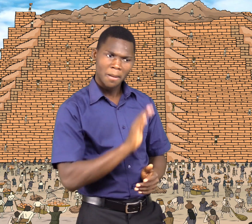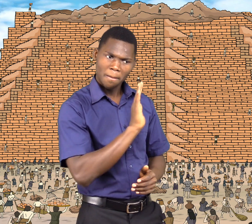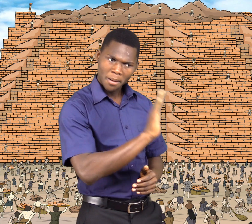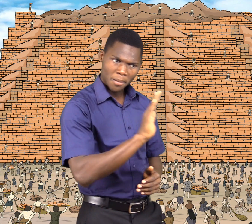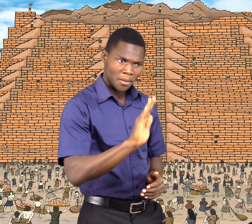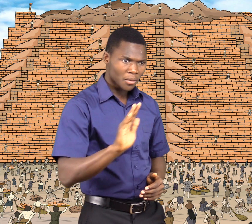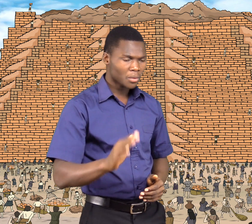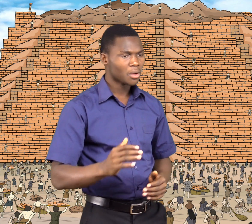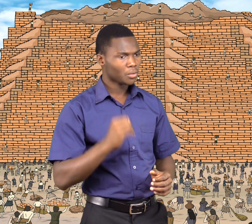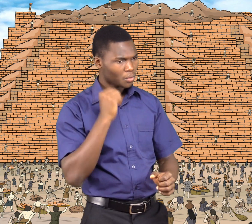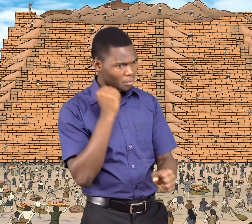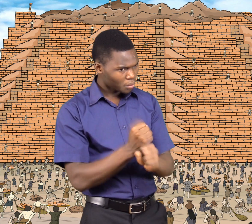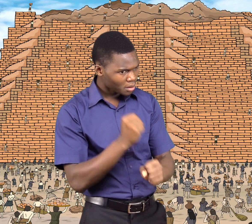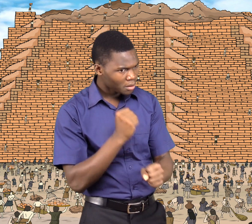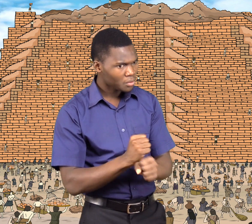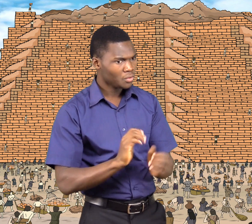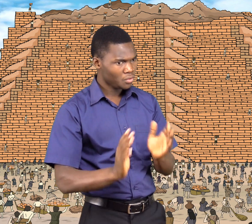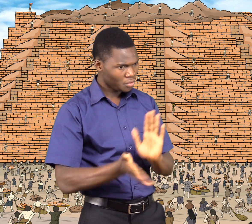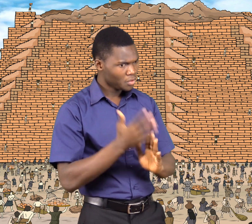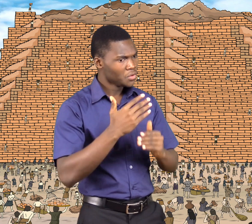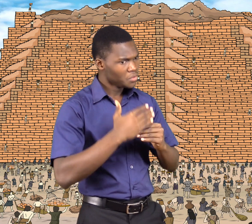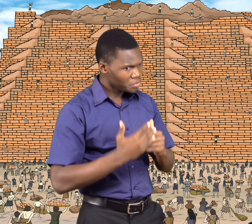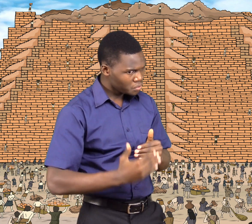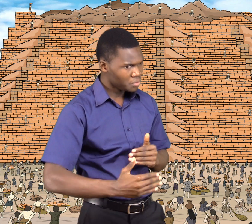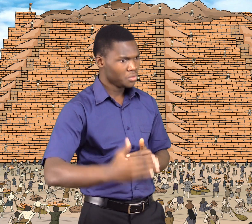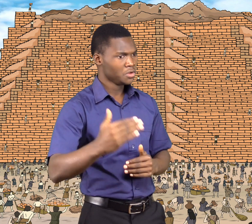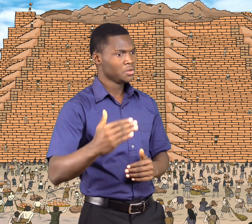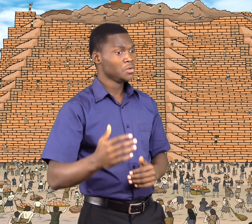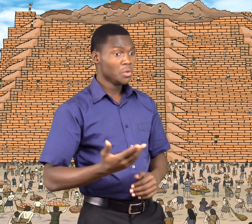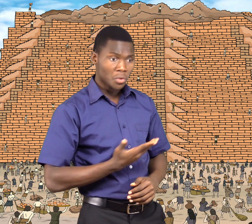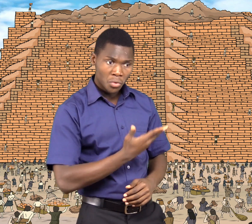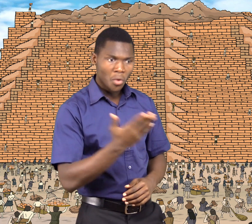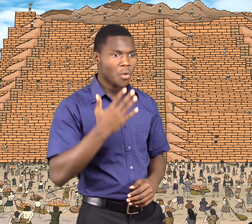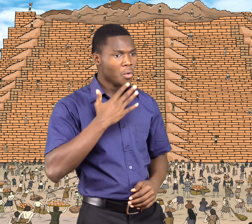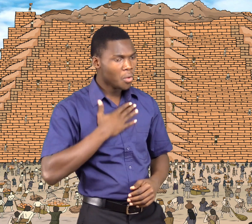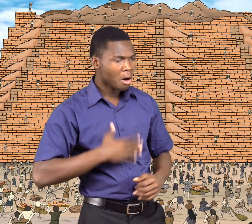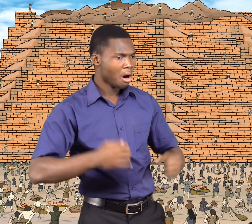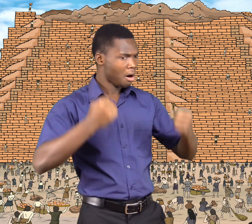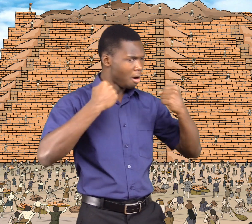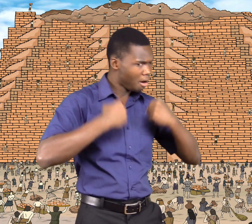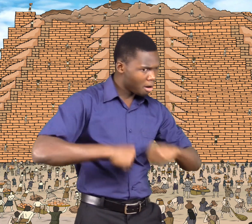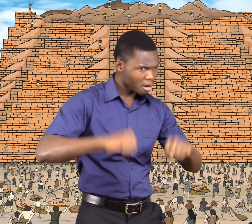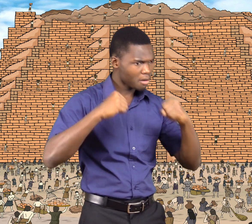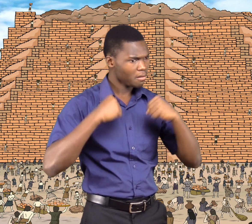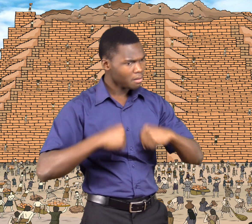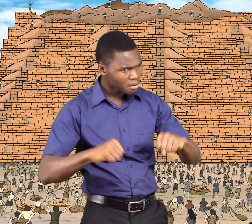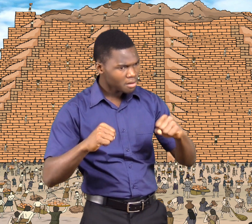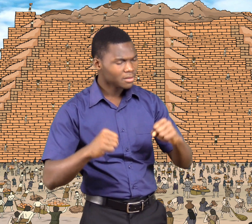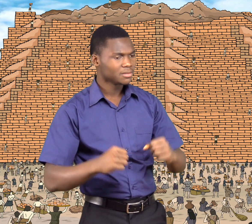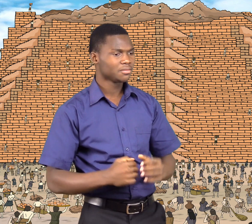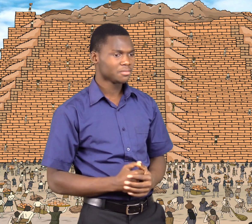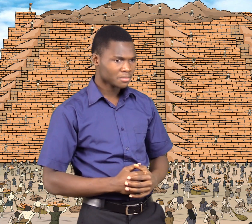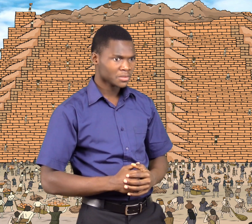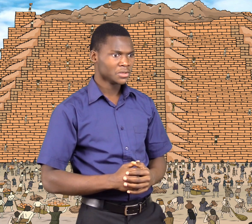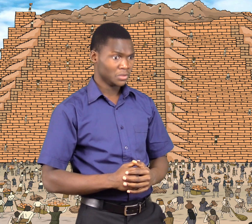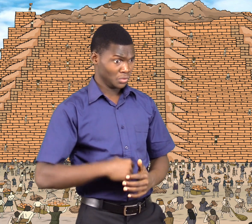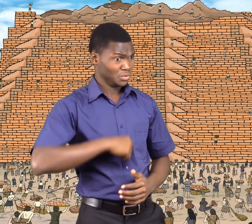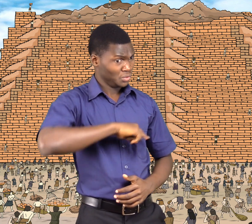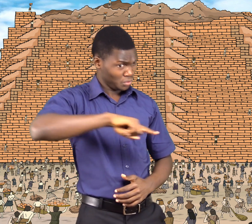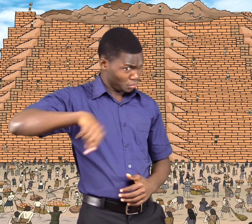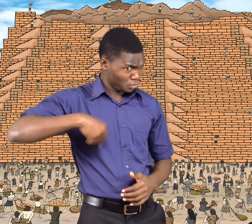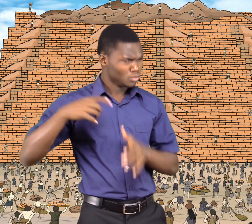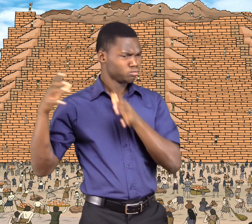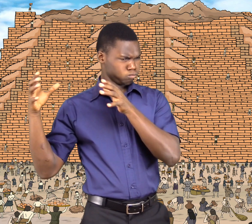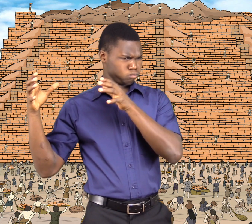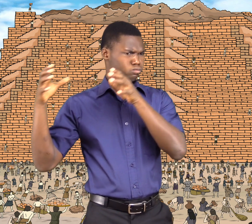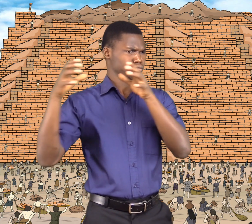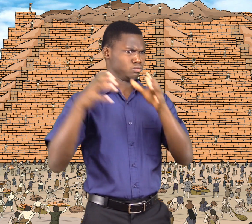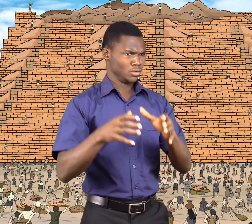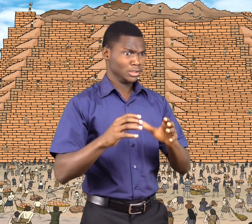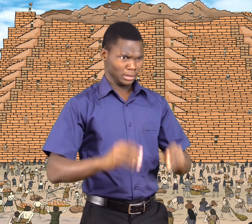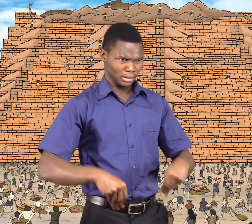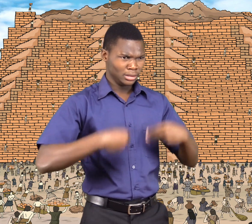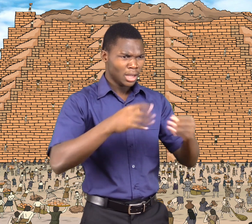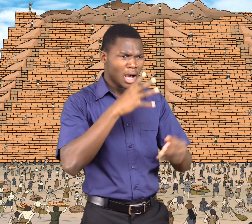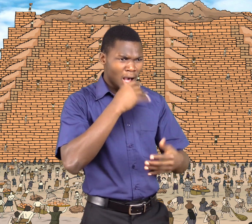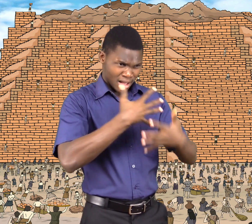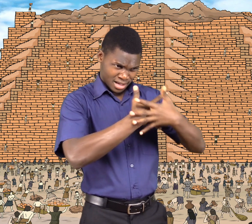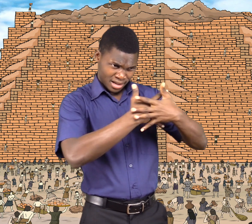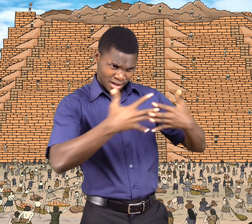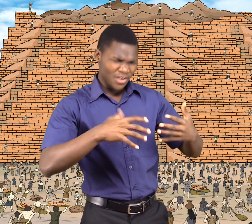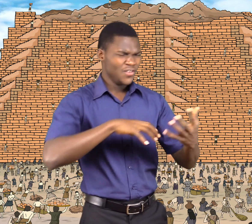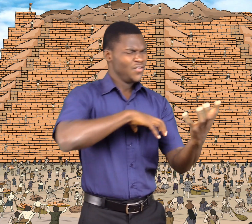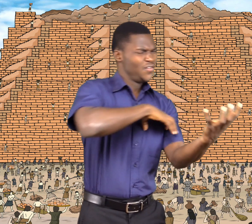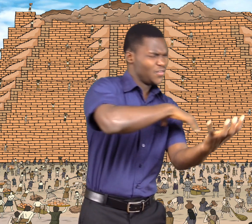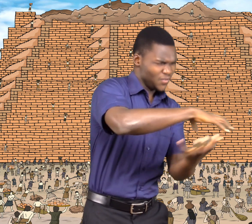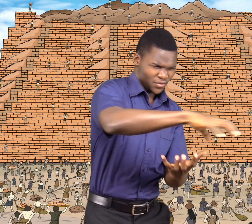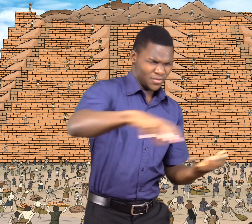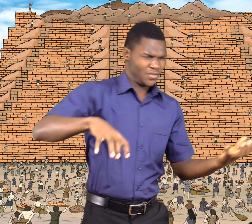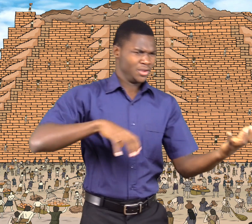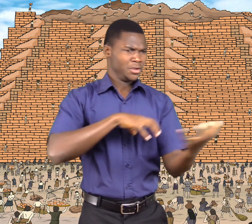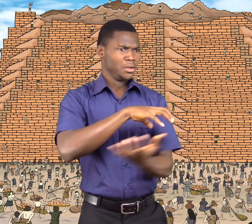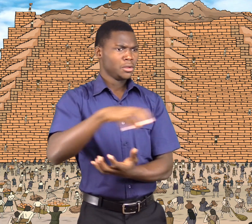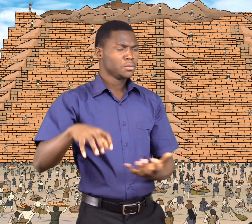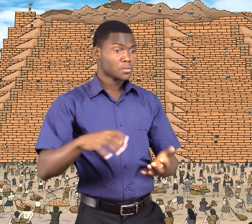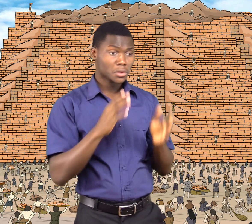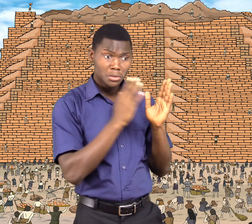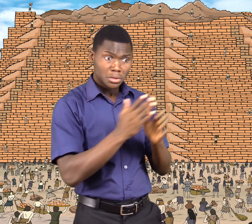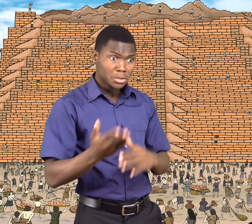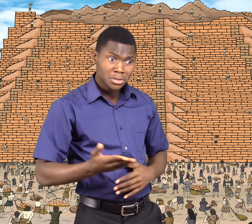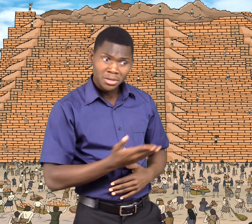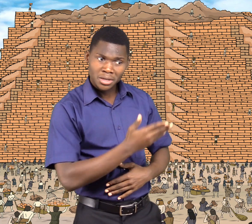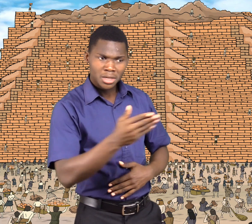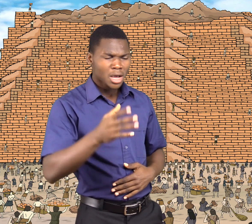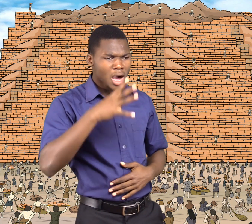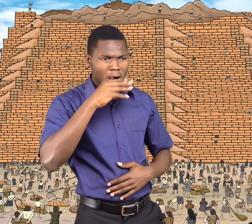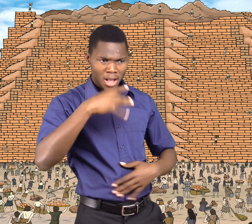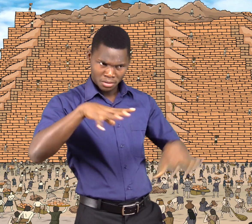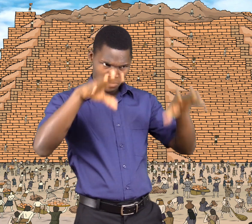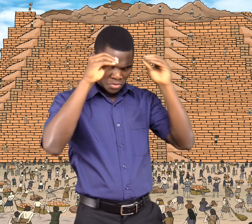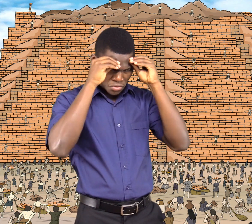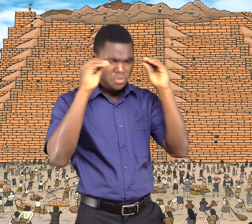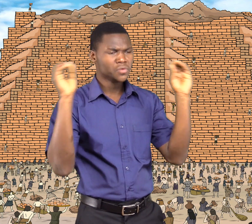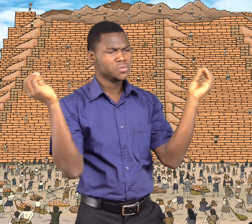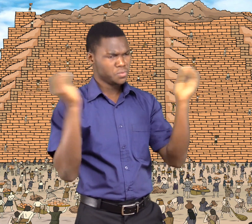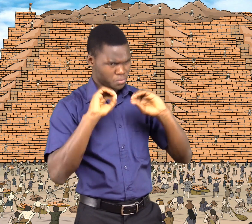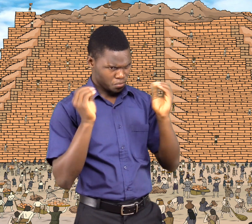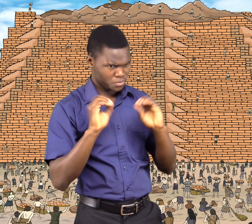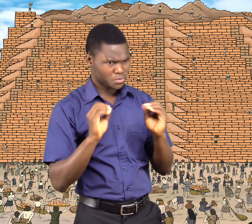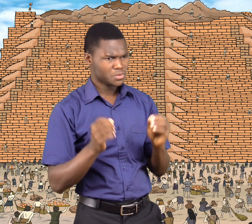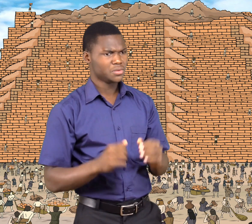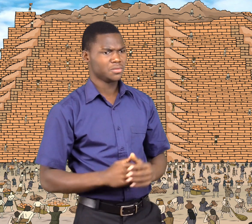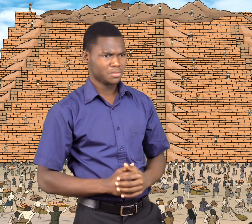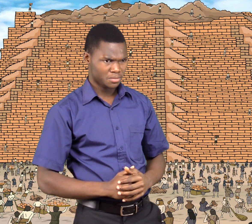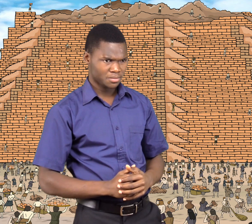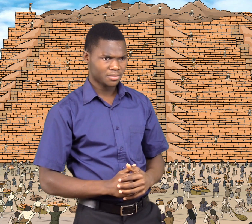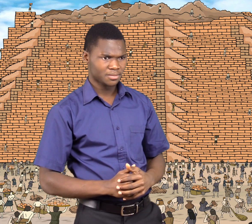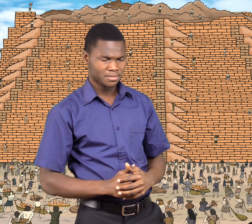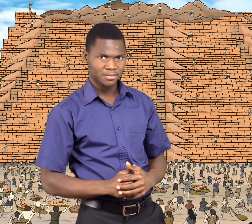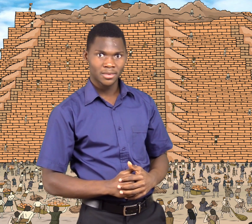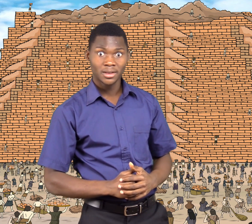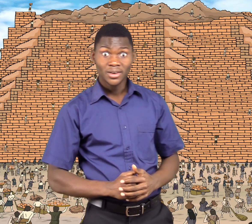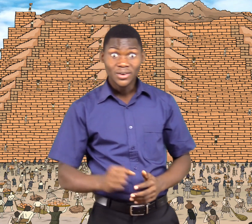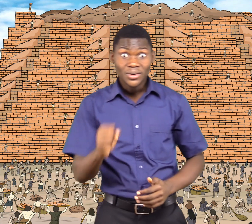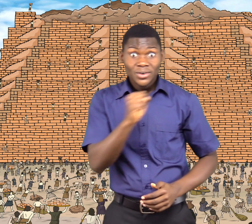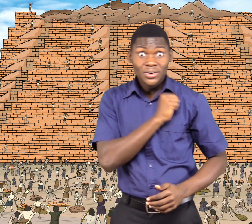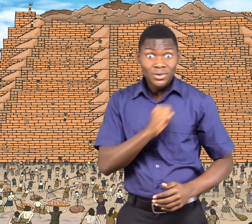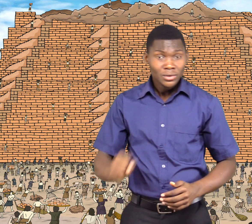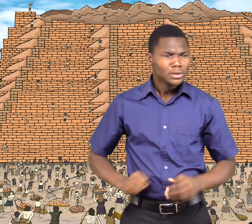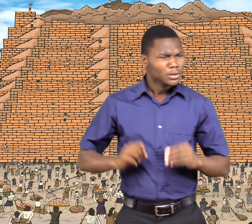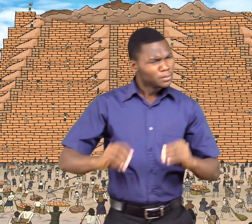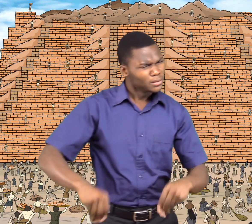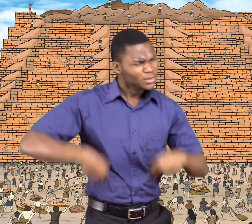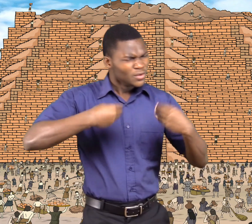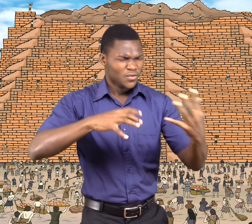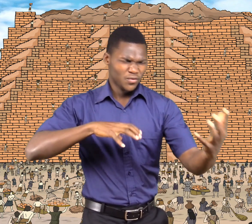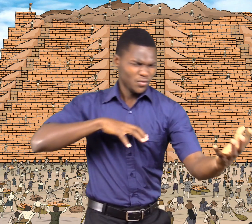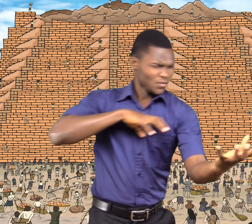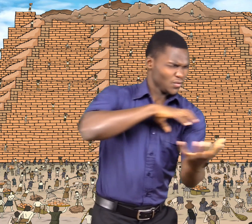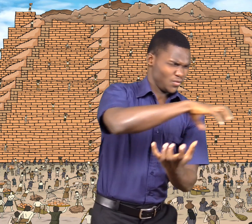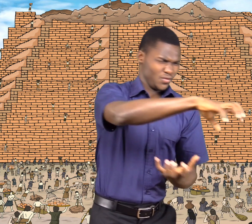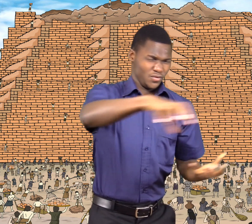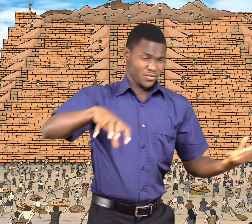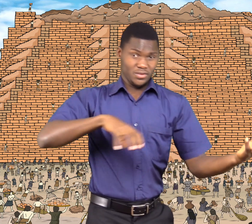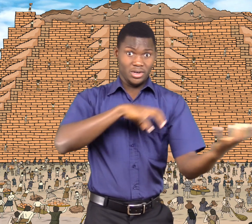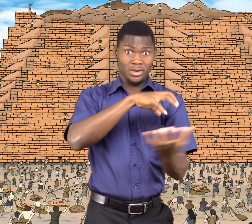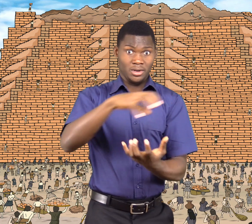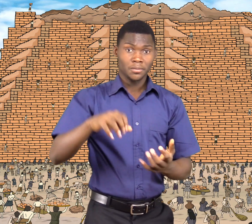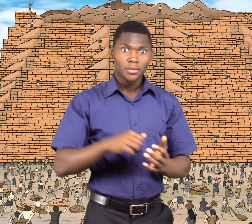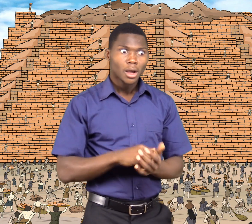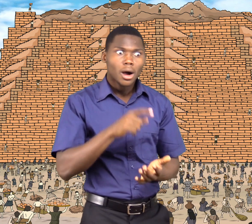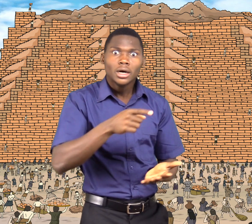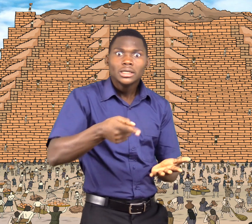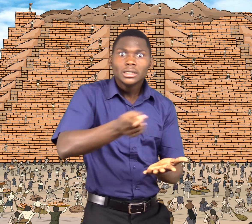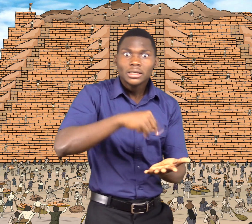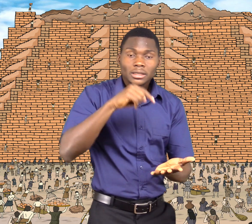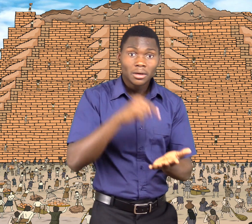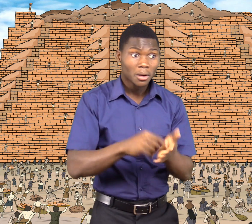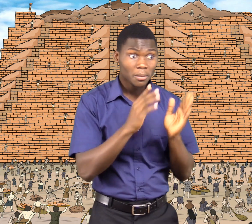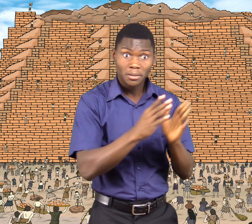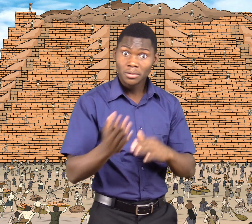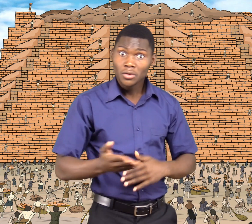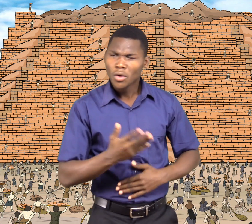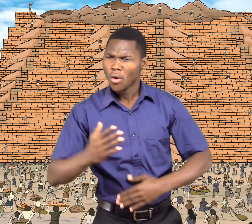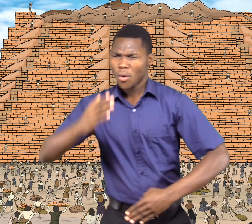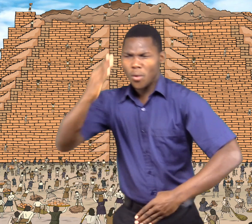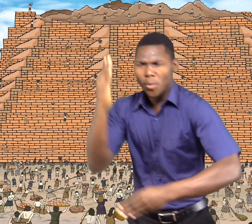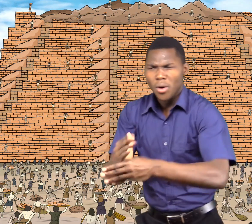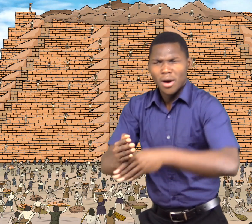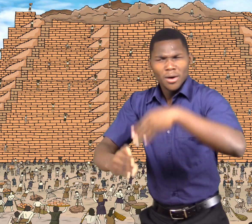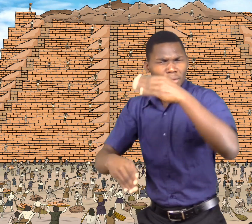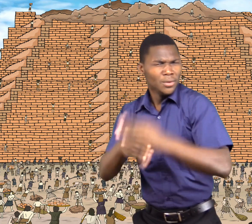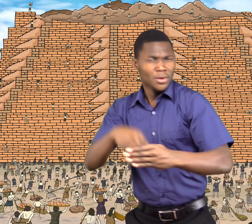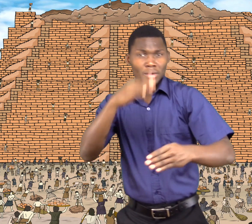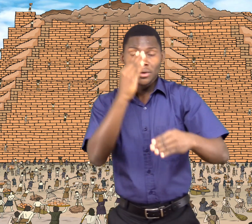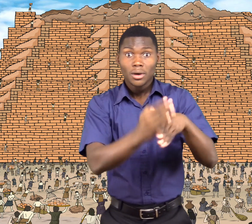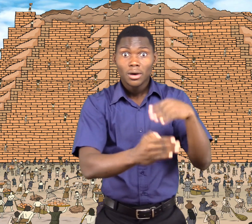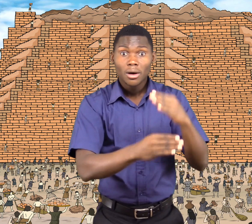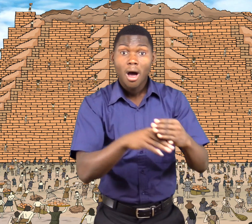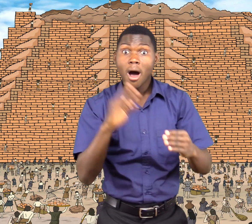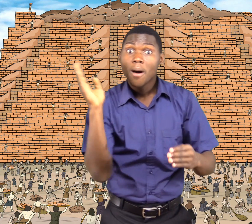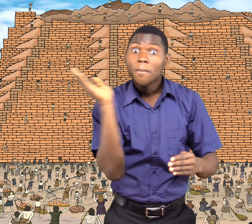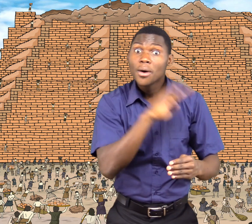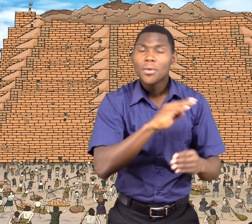And the LORD said, “If they have begun to do this as one people speaking the same language, then nothing they devise will be beyond them.